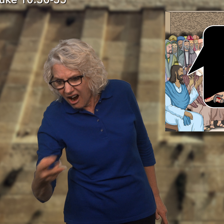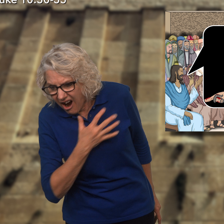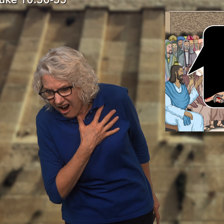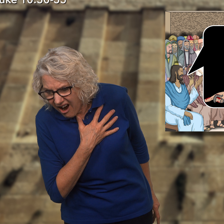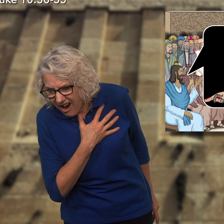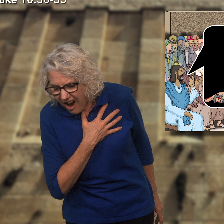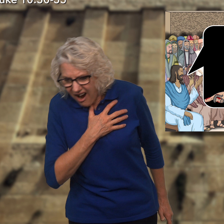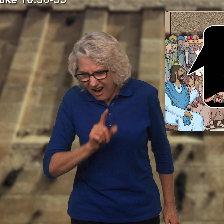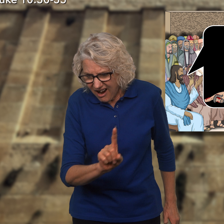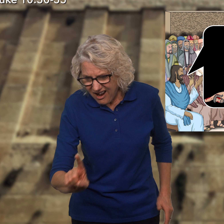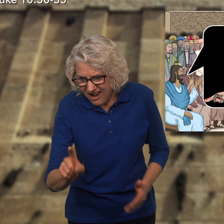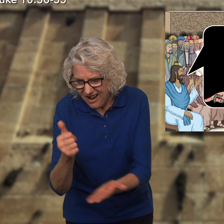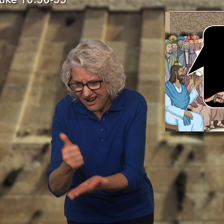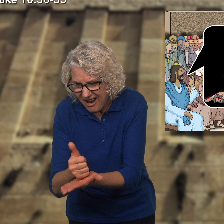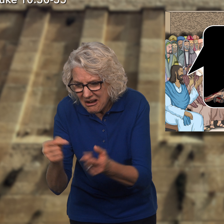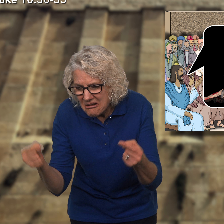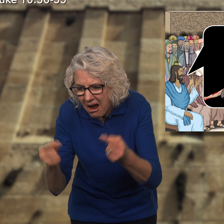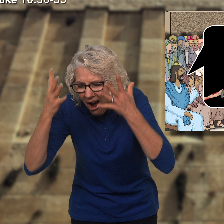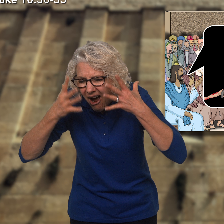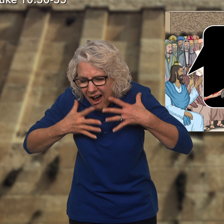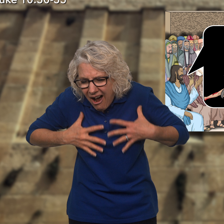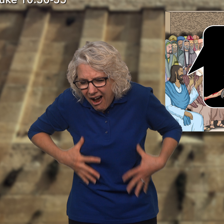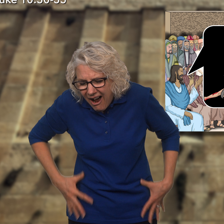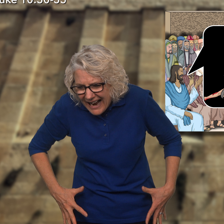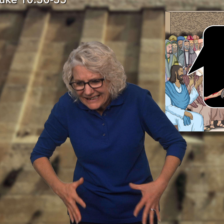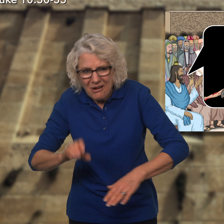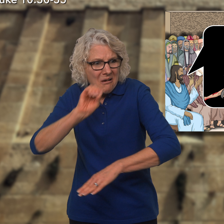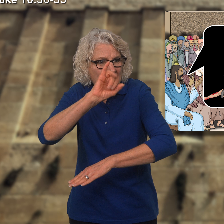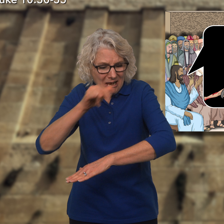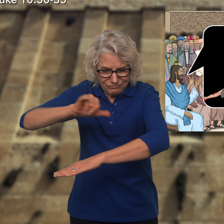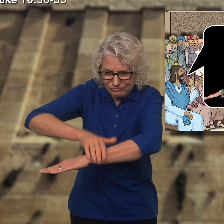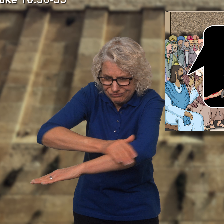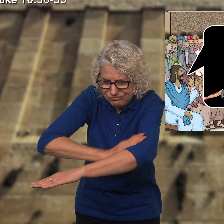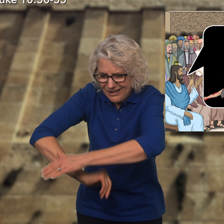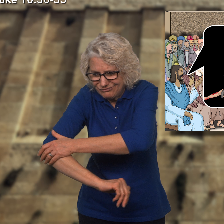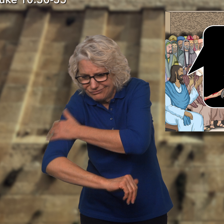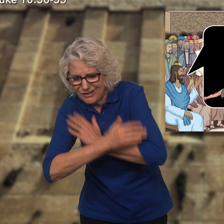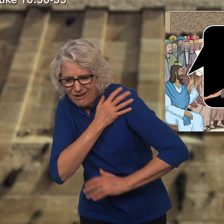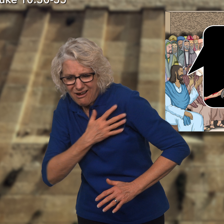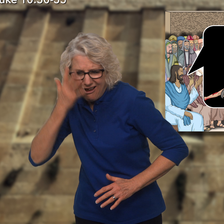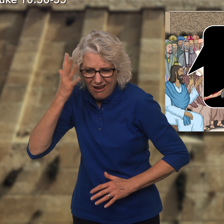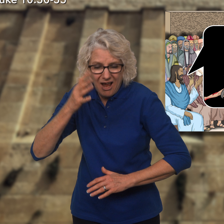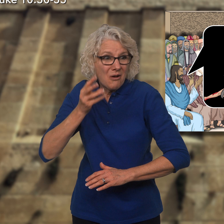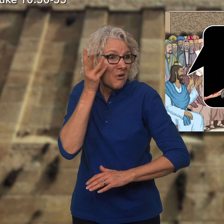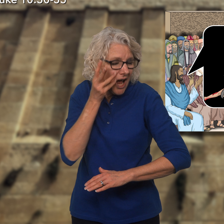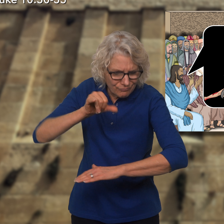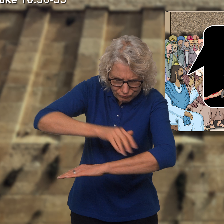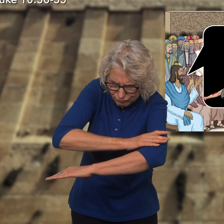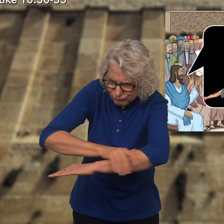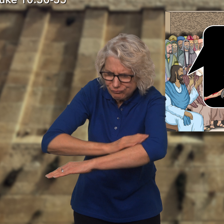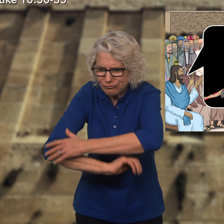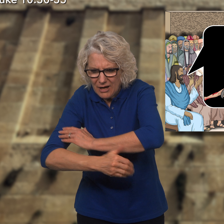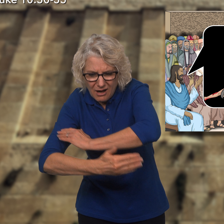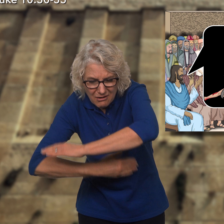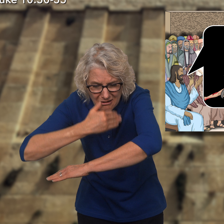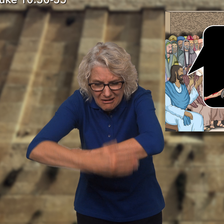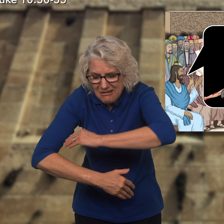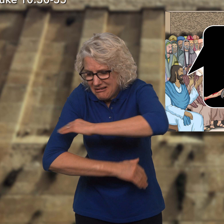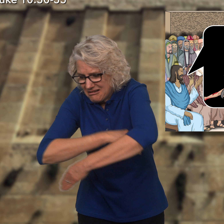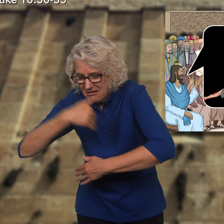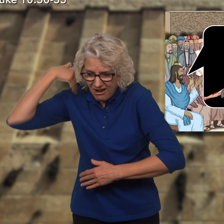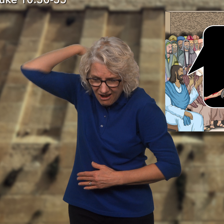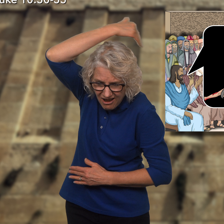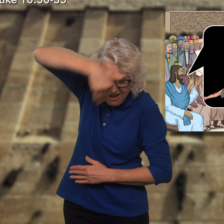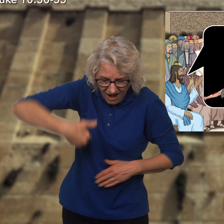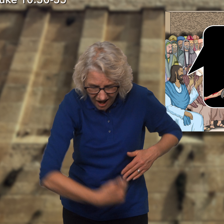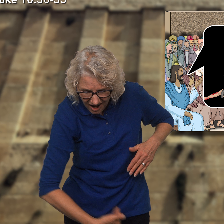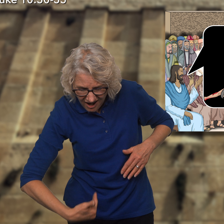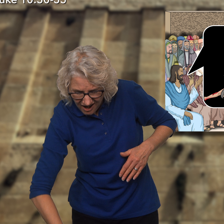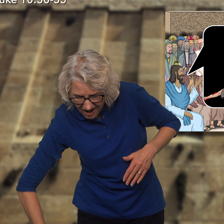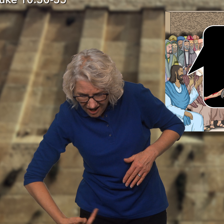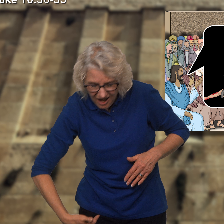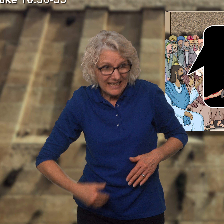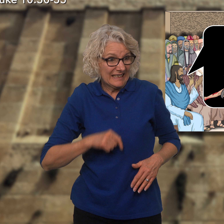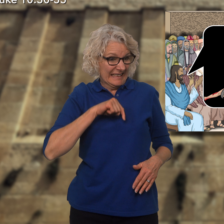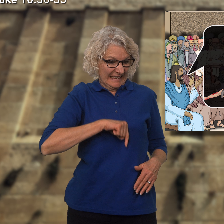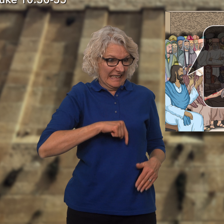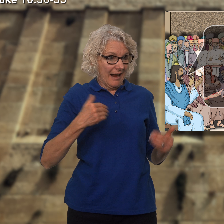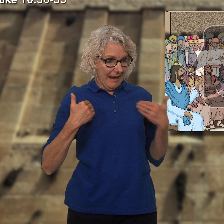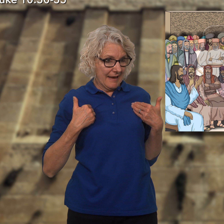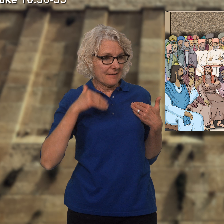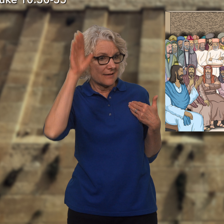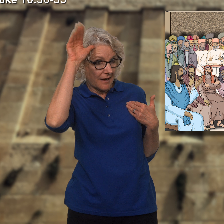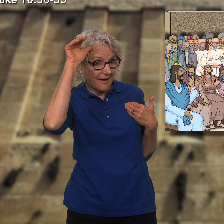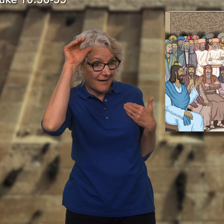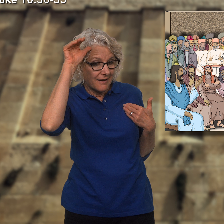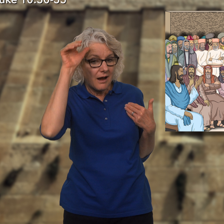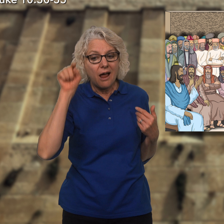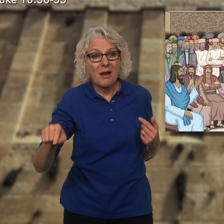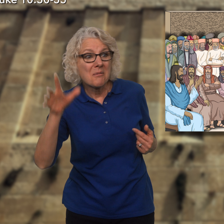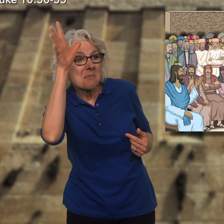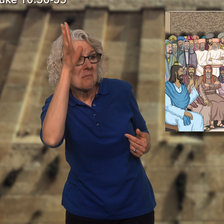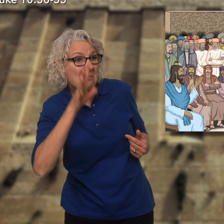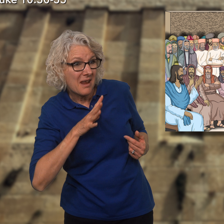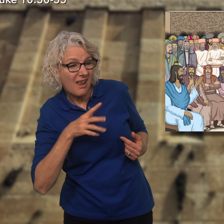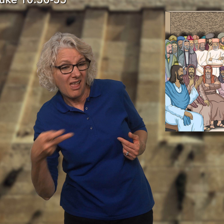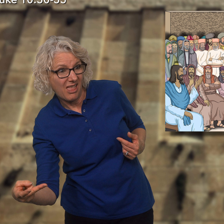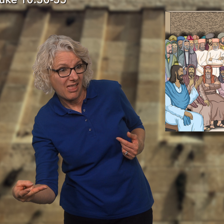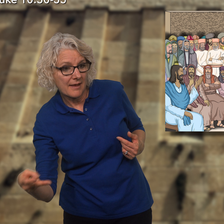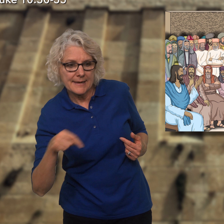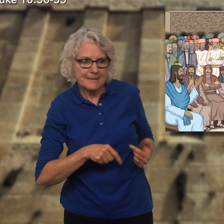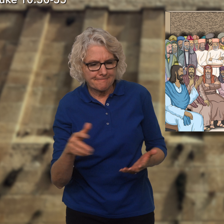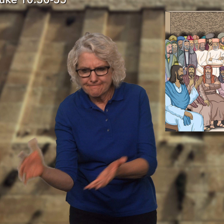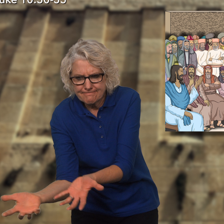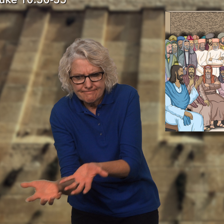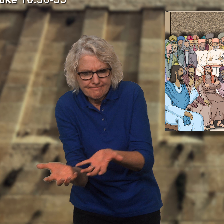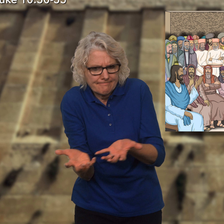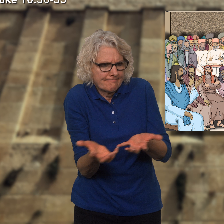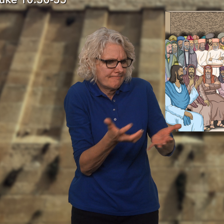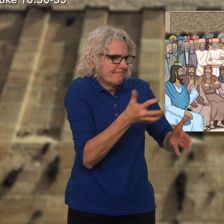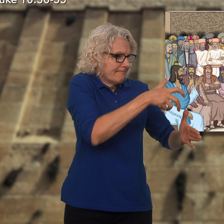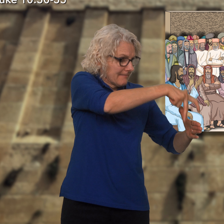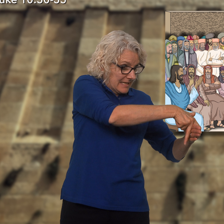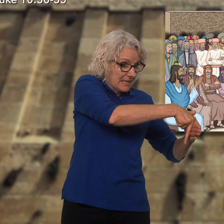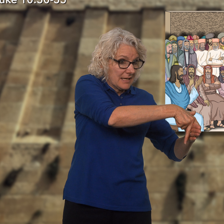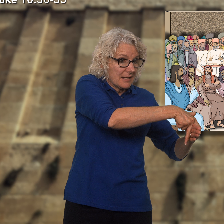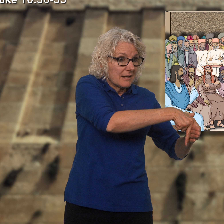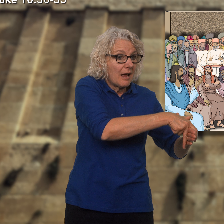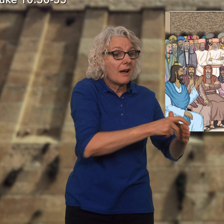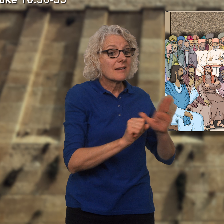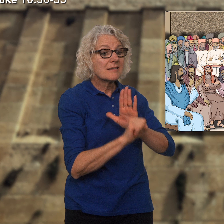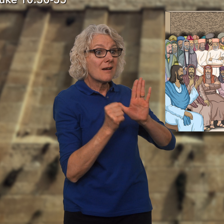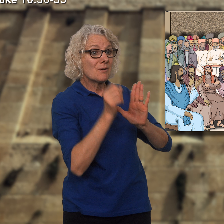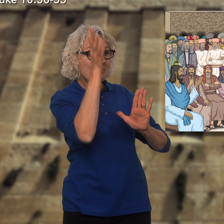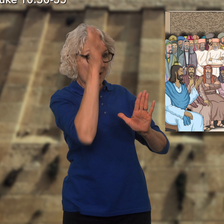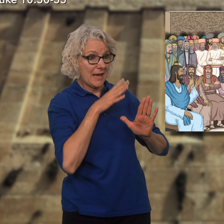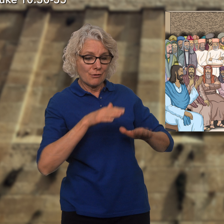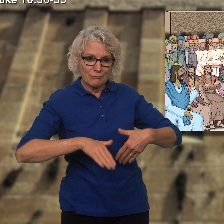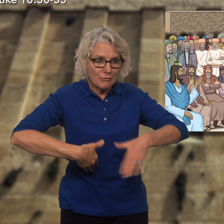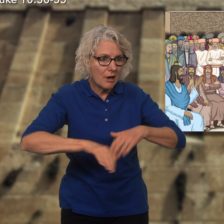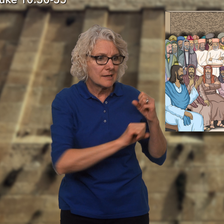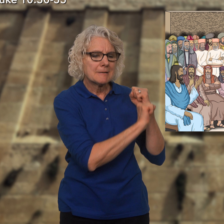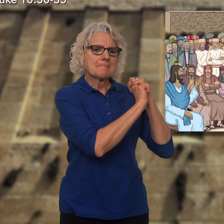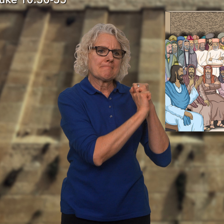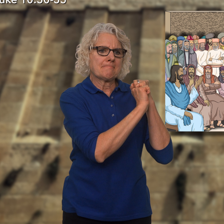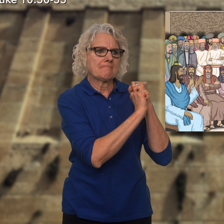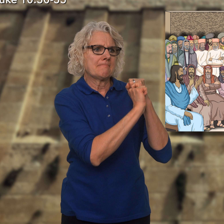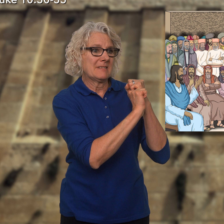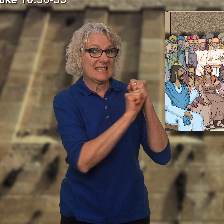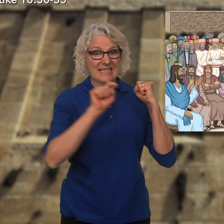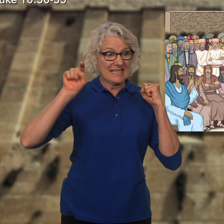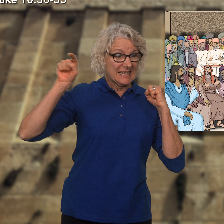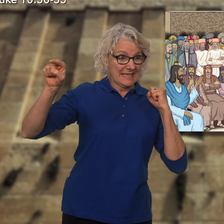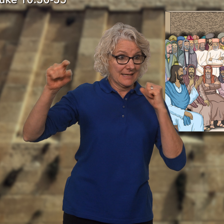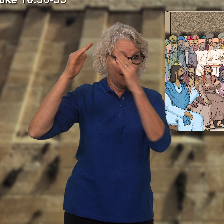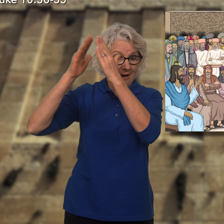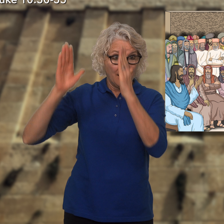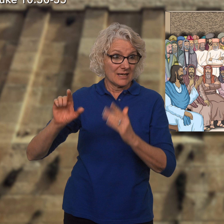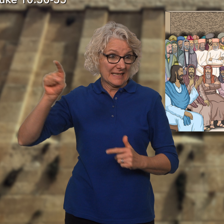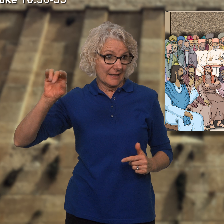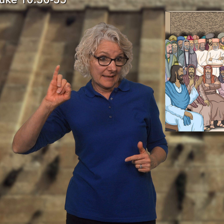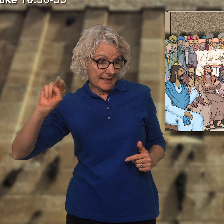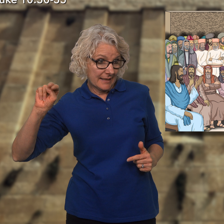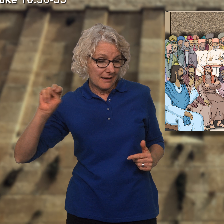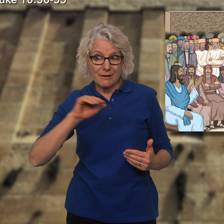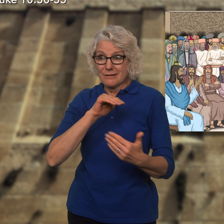He went to him and bandaged his wounds, pouring on oil and wine.